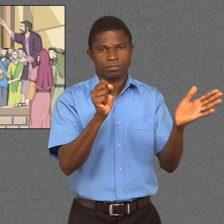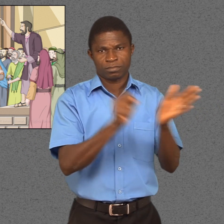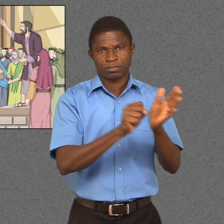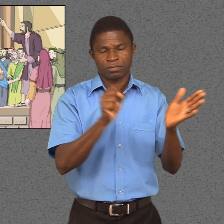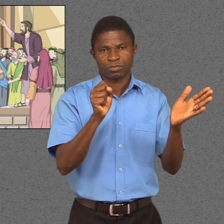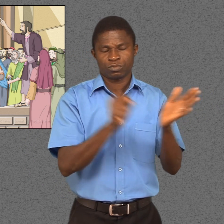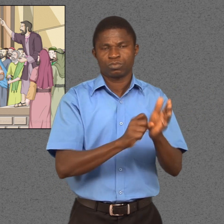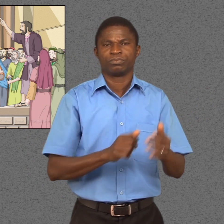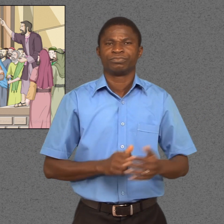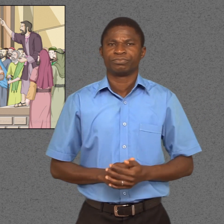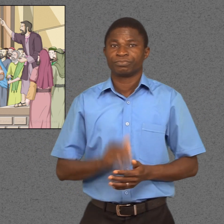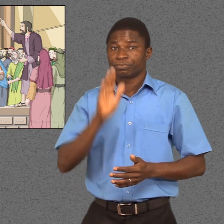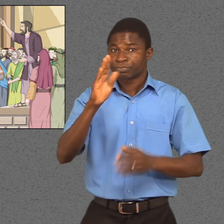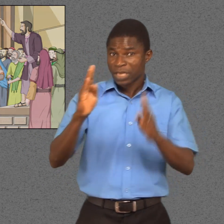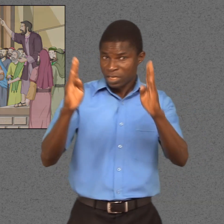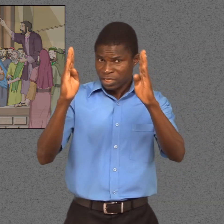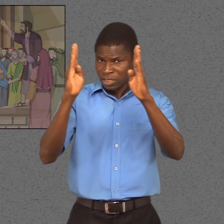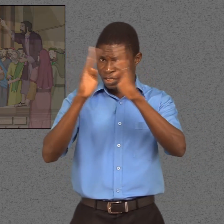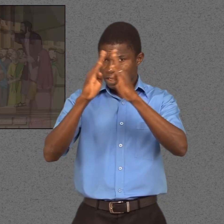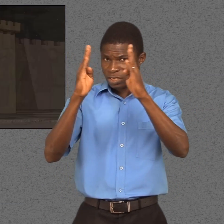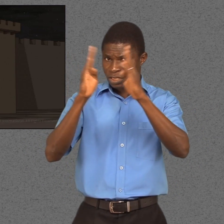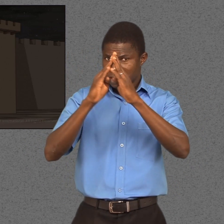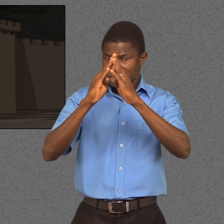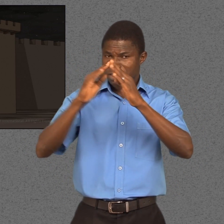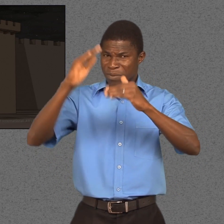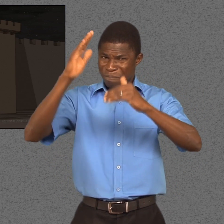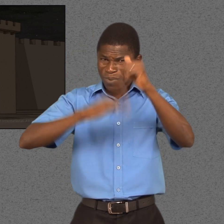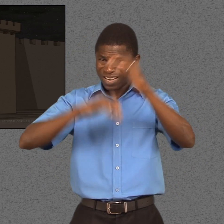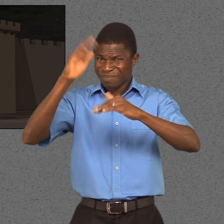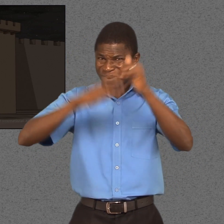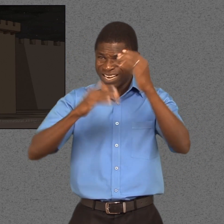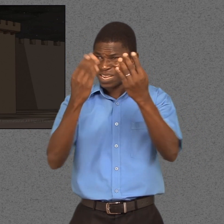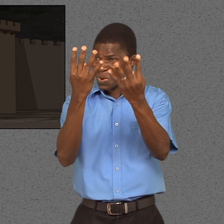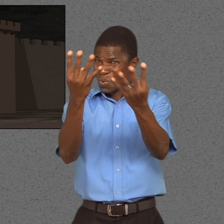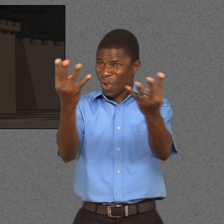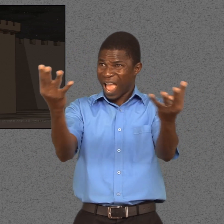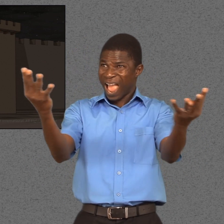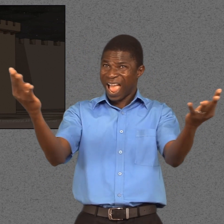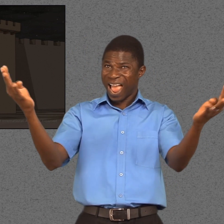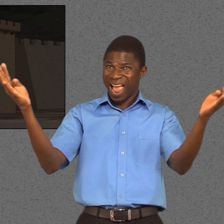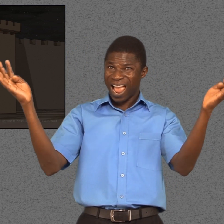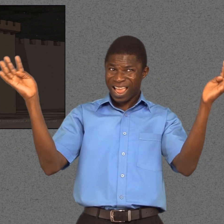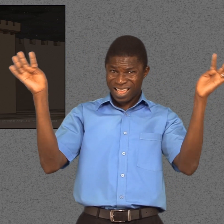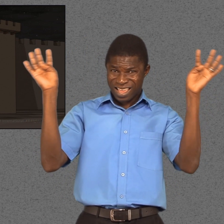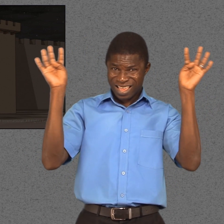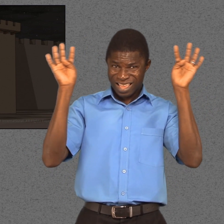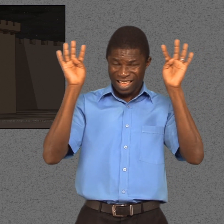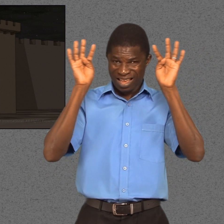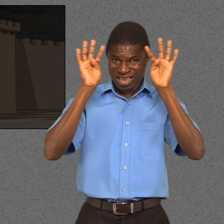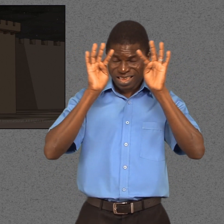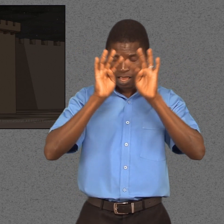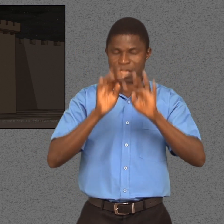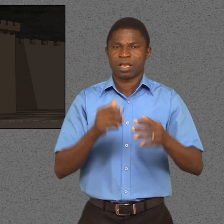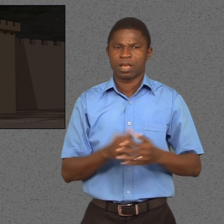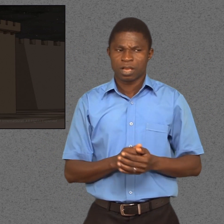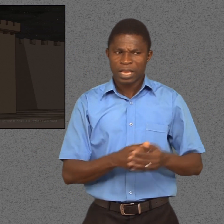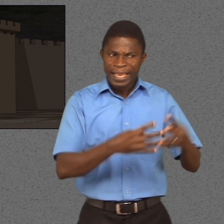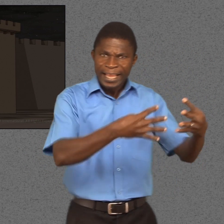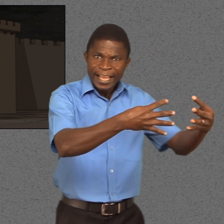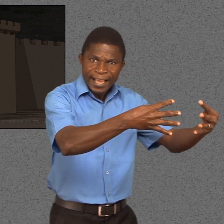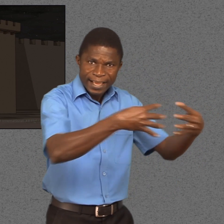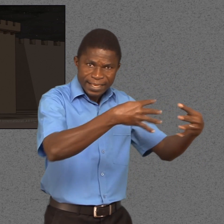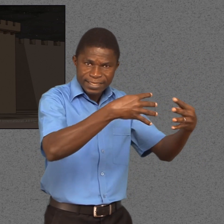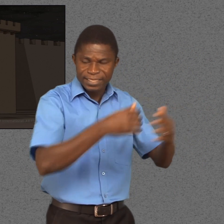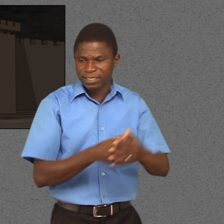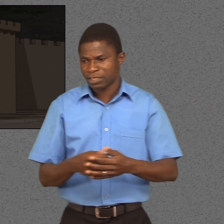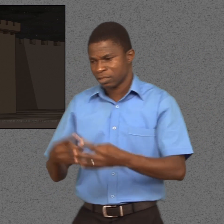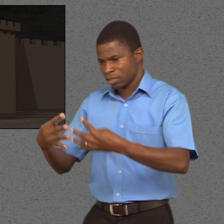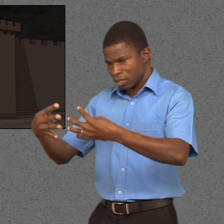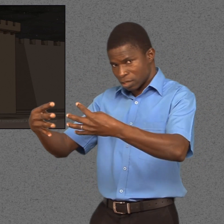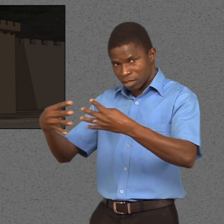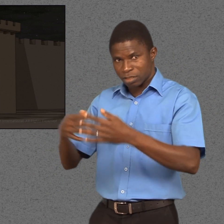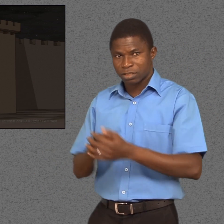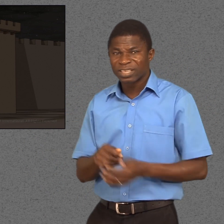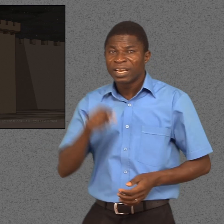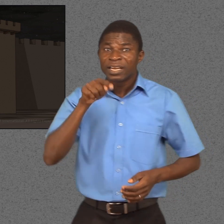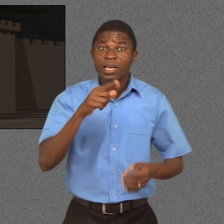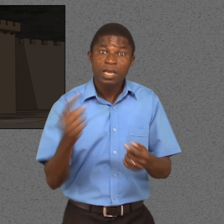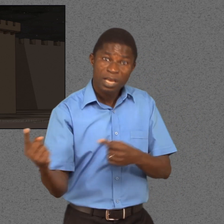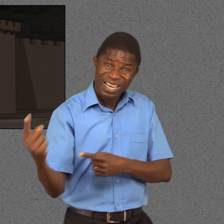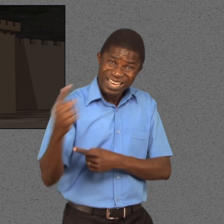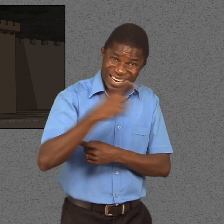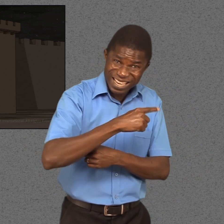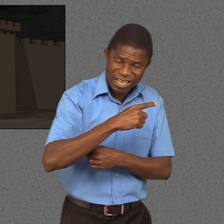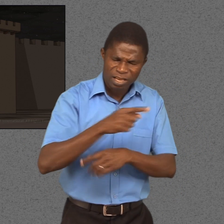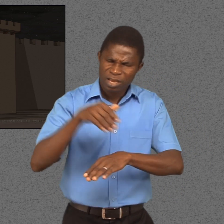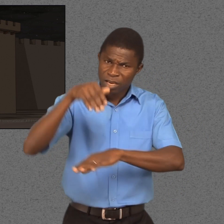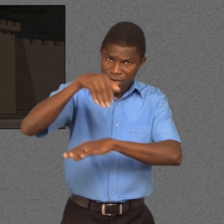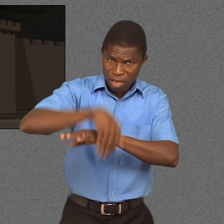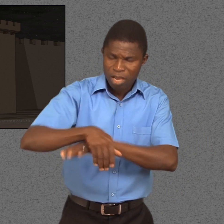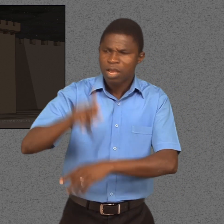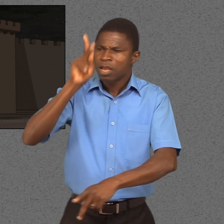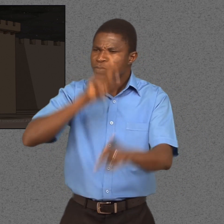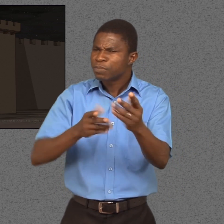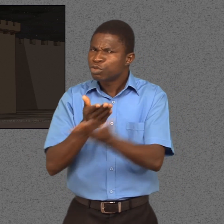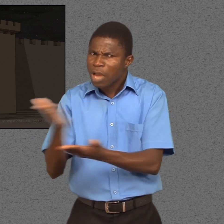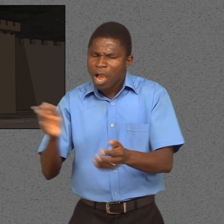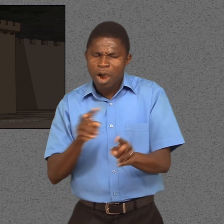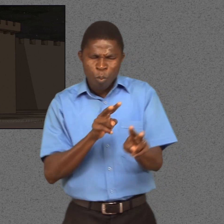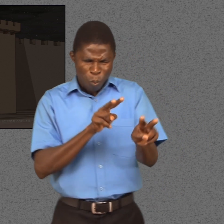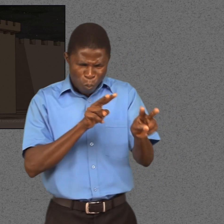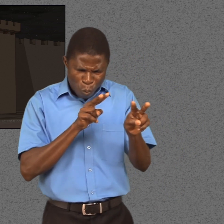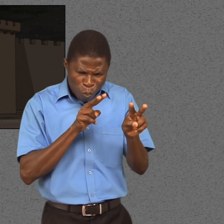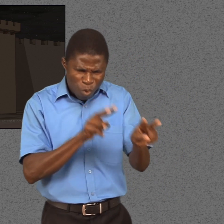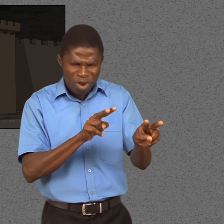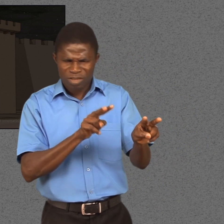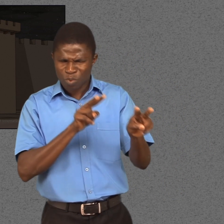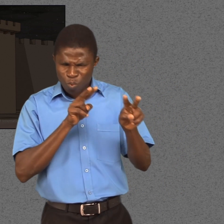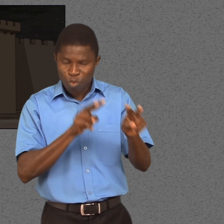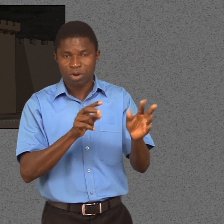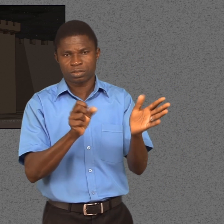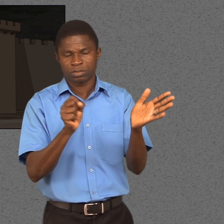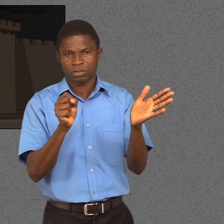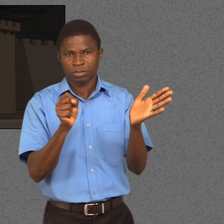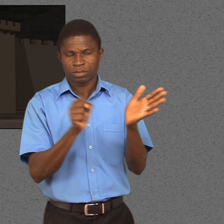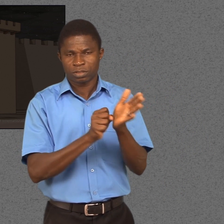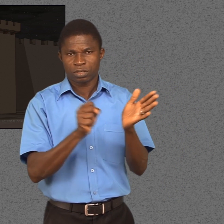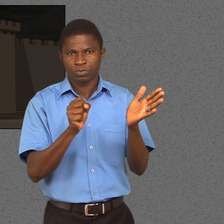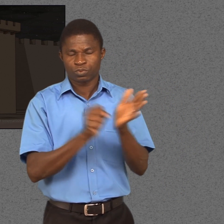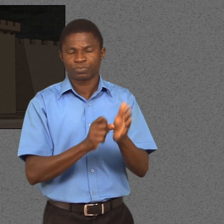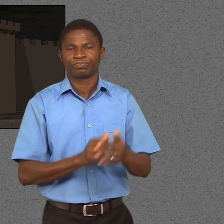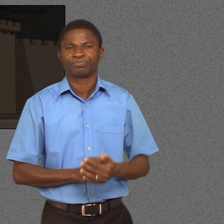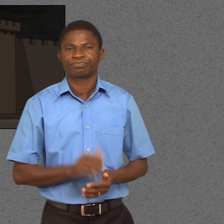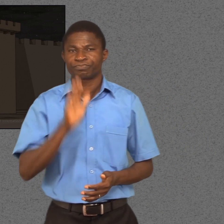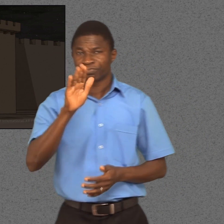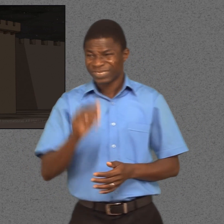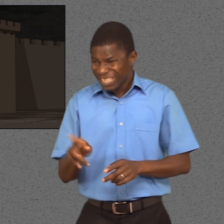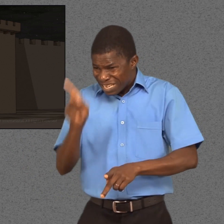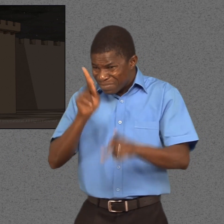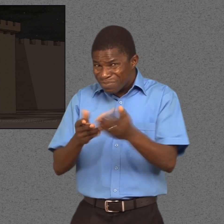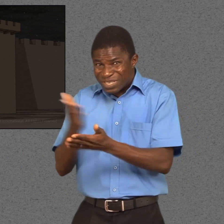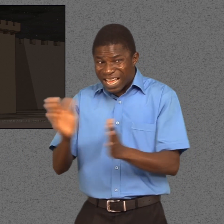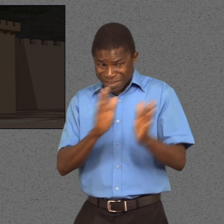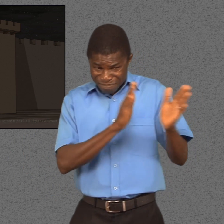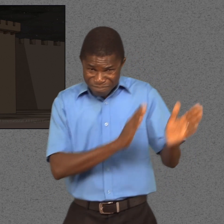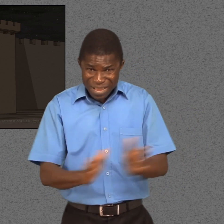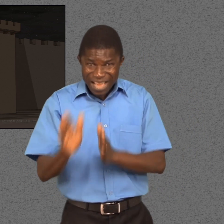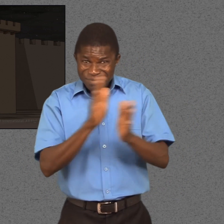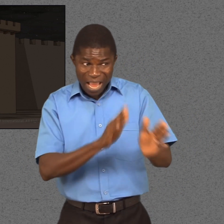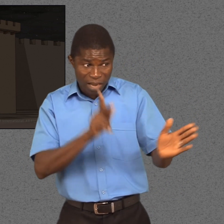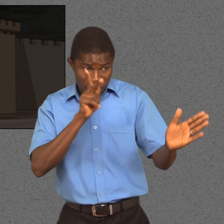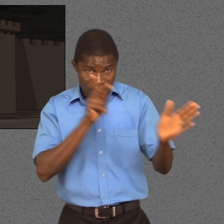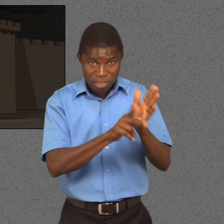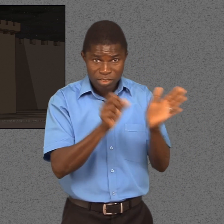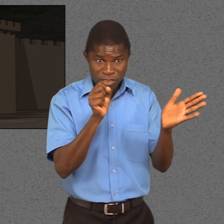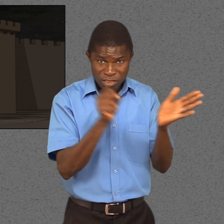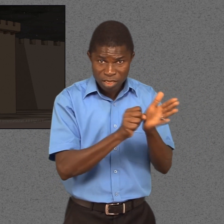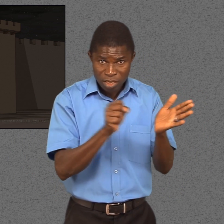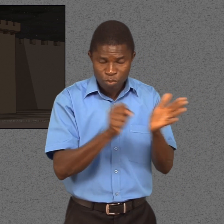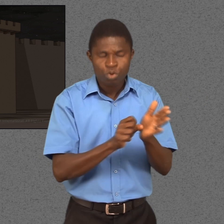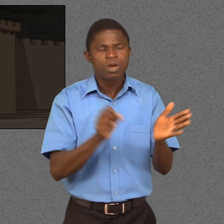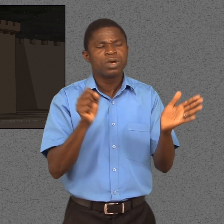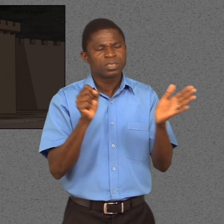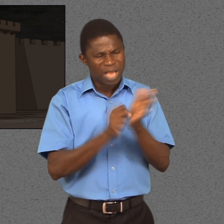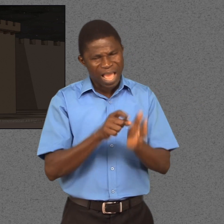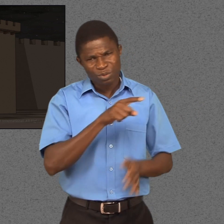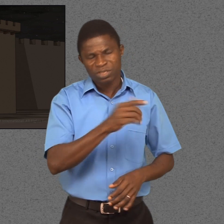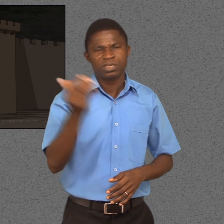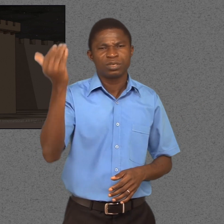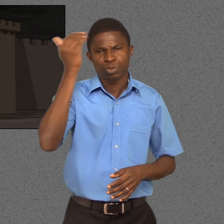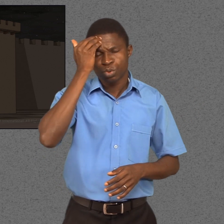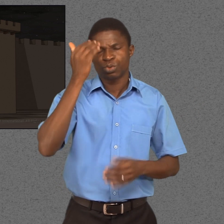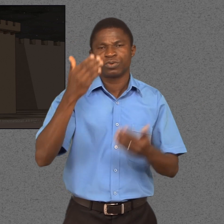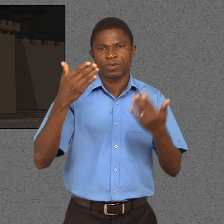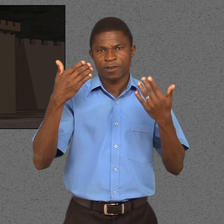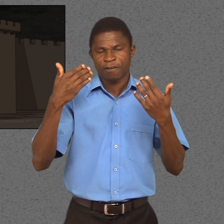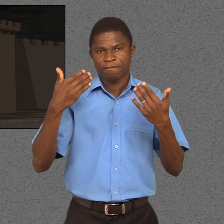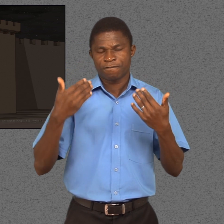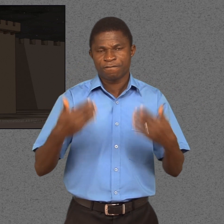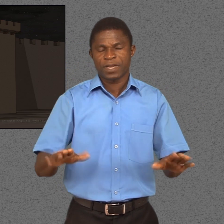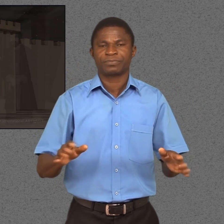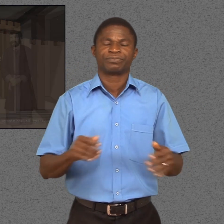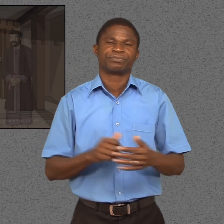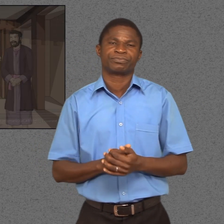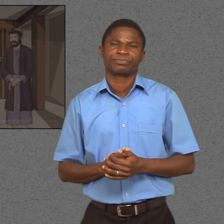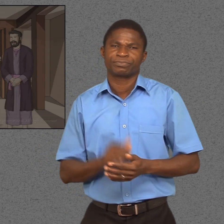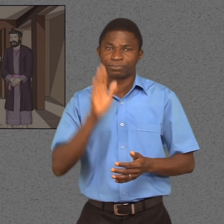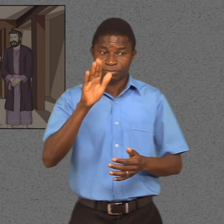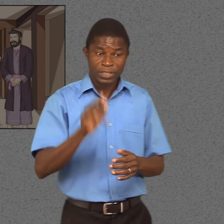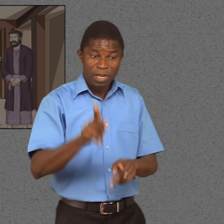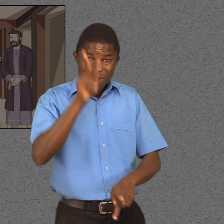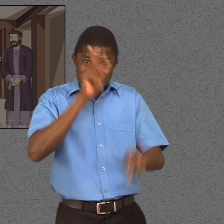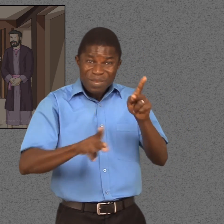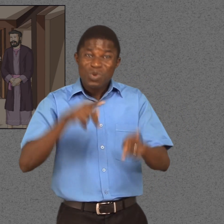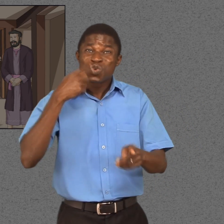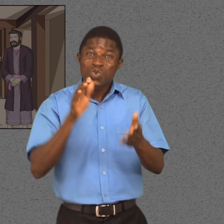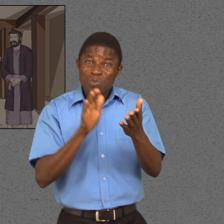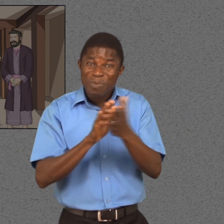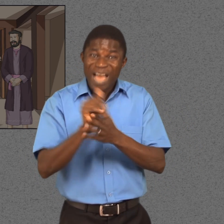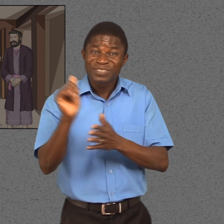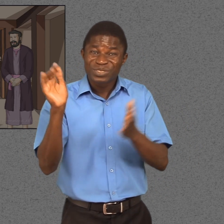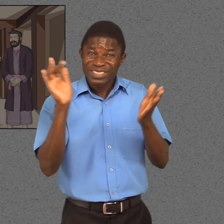After many days had passed, the Jews conspired to kill him, but Saul learned of their plot.